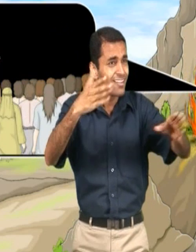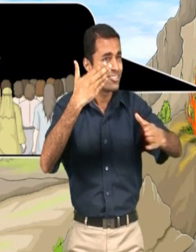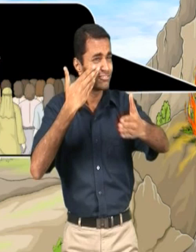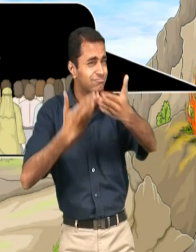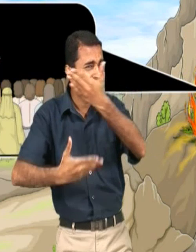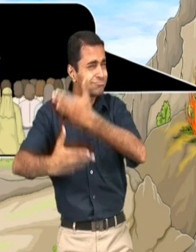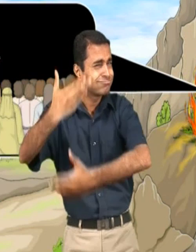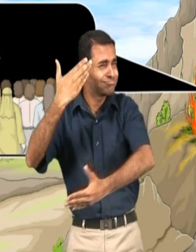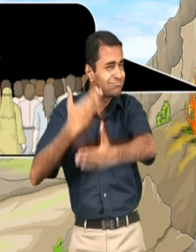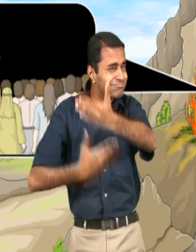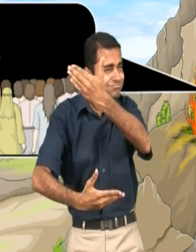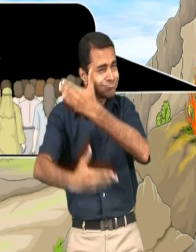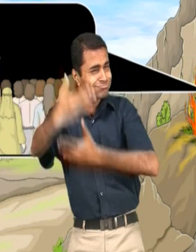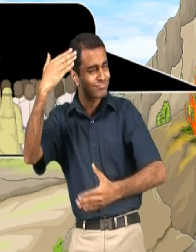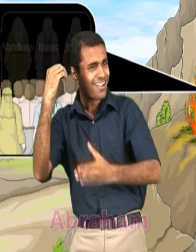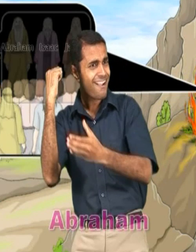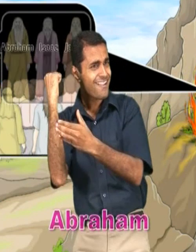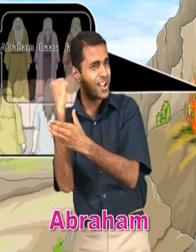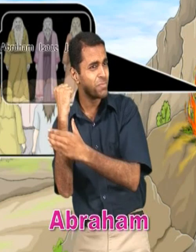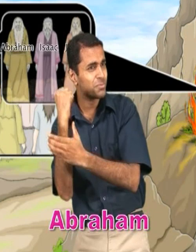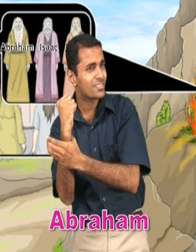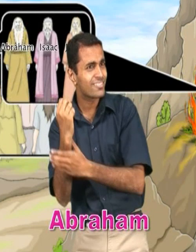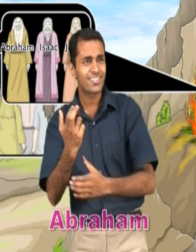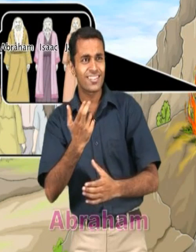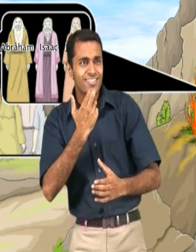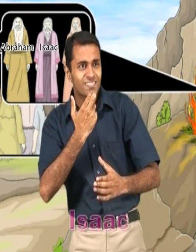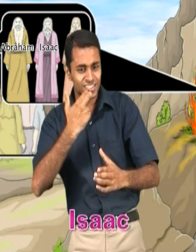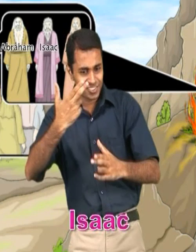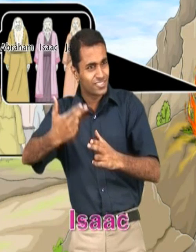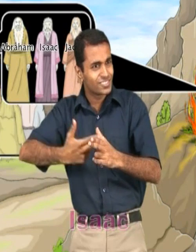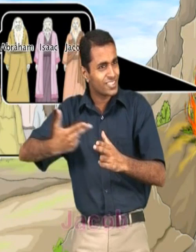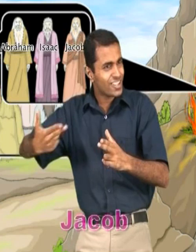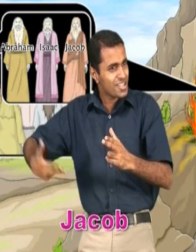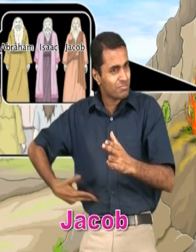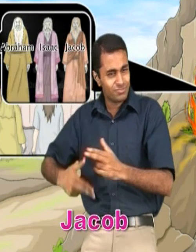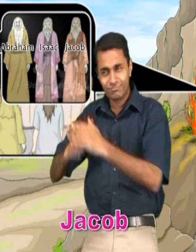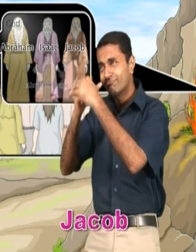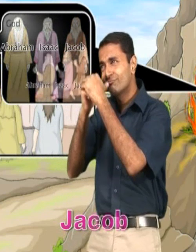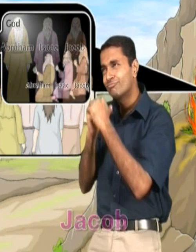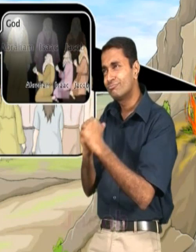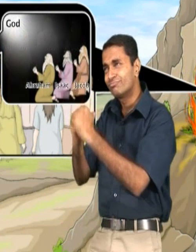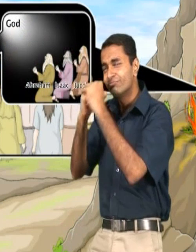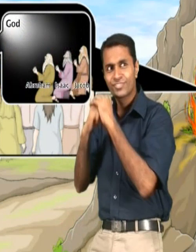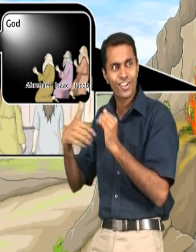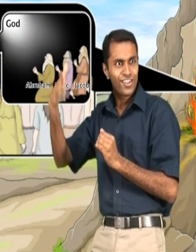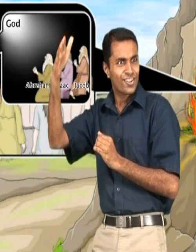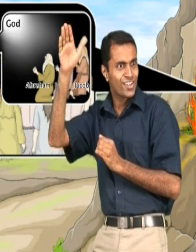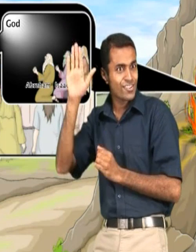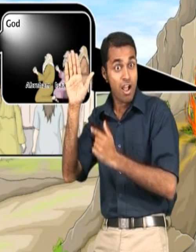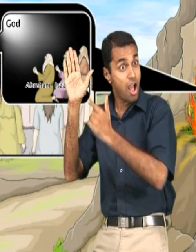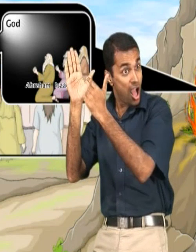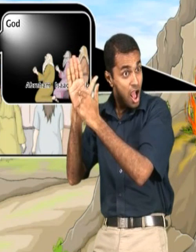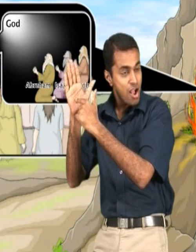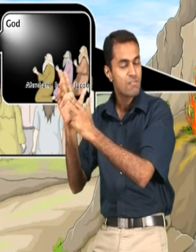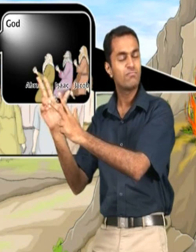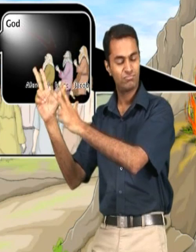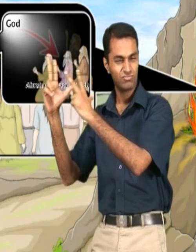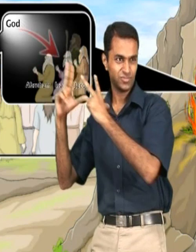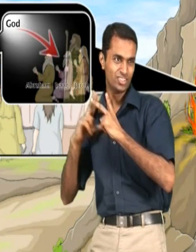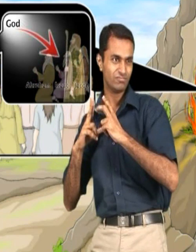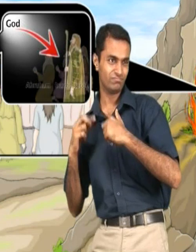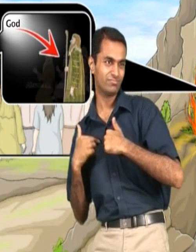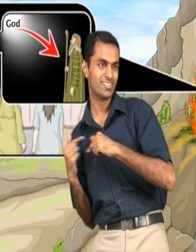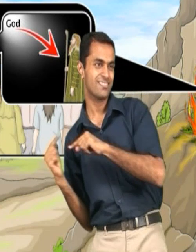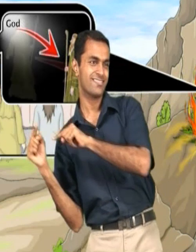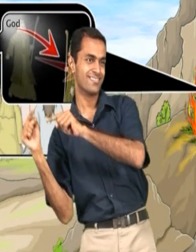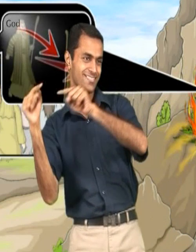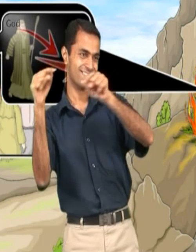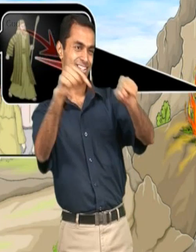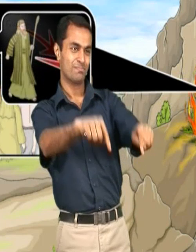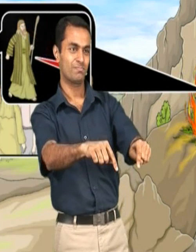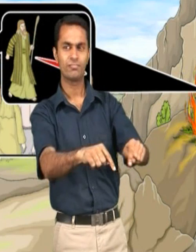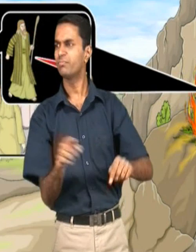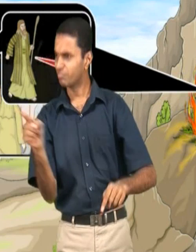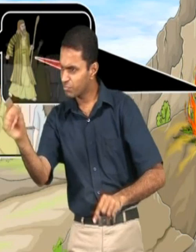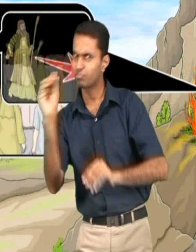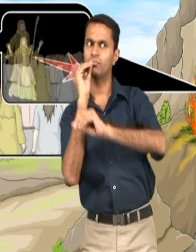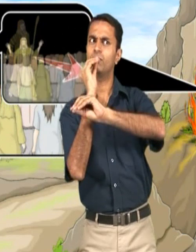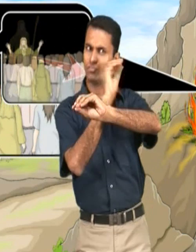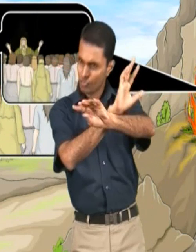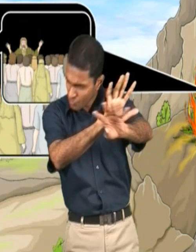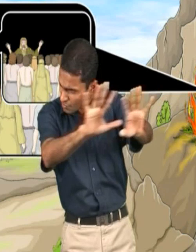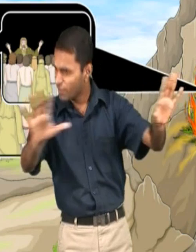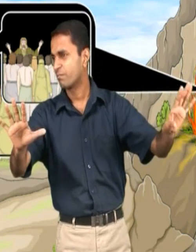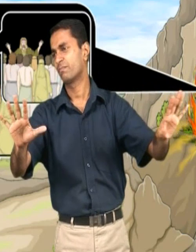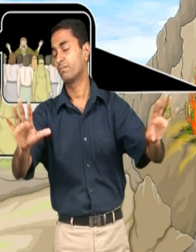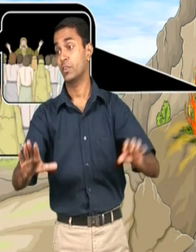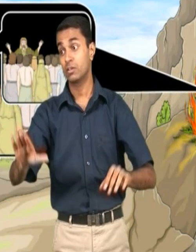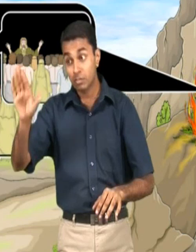This is My name forever, and this is how I am to be remembered in every generation.